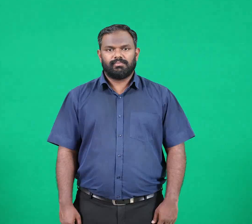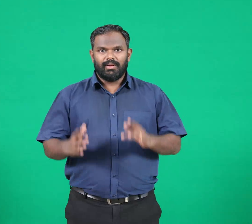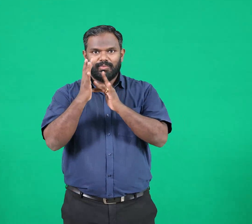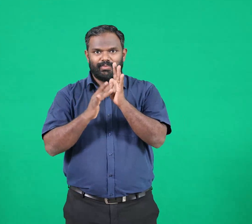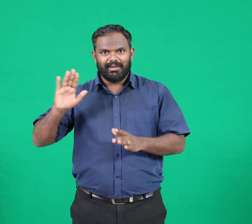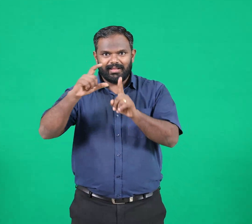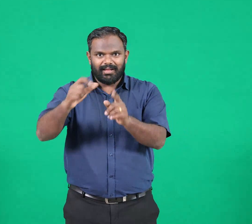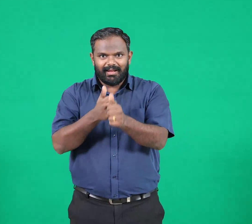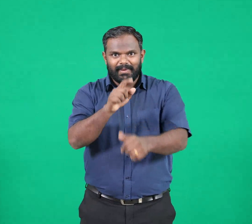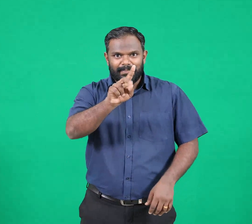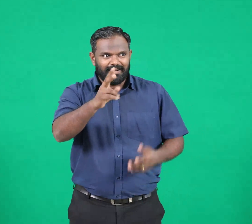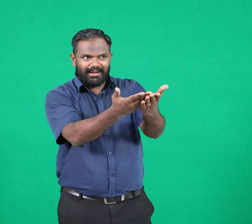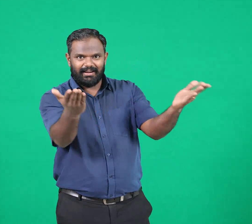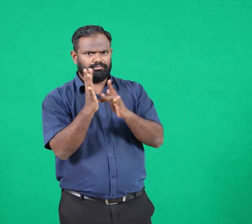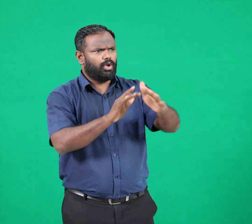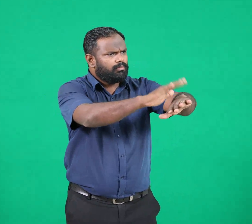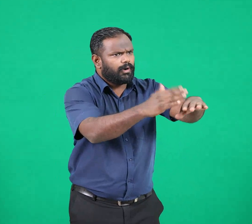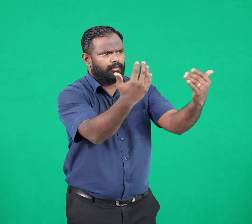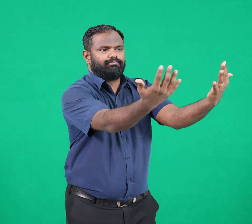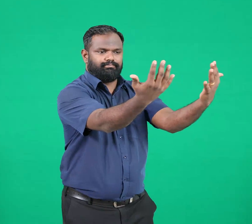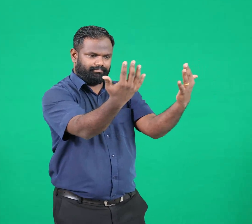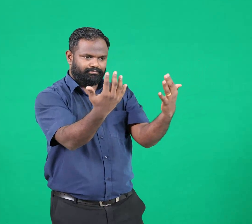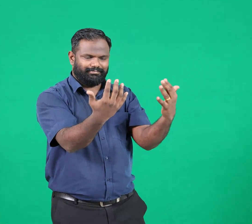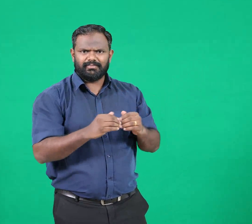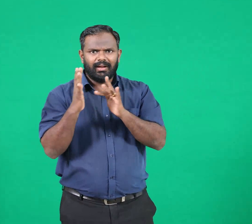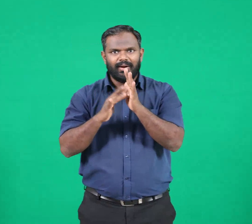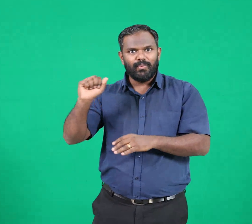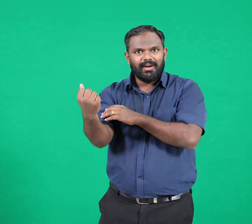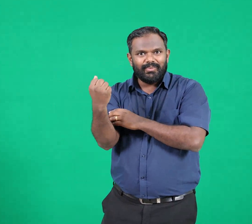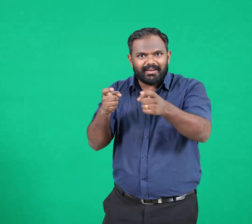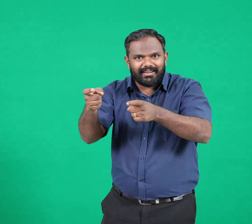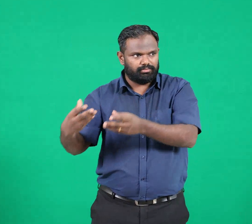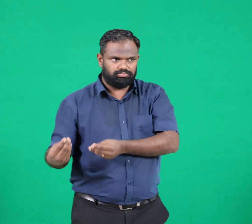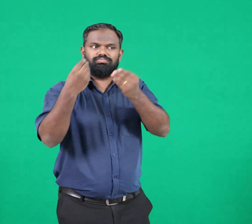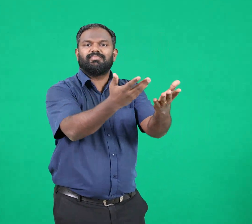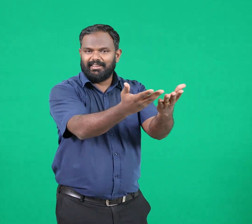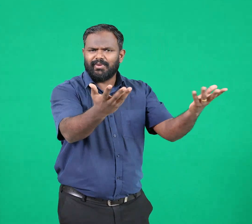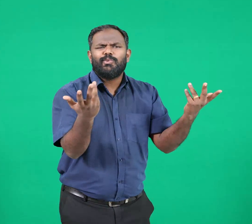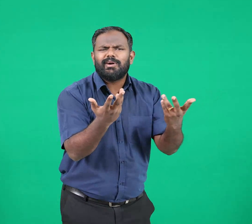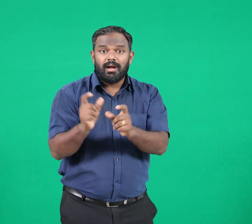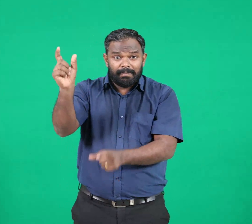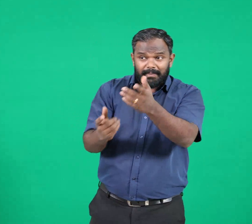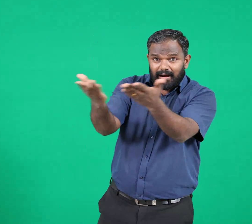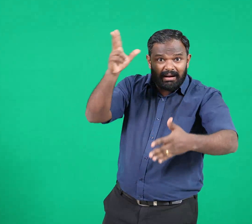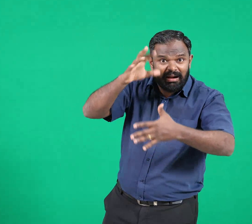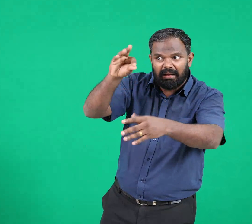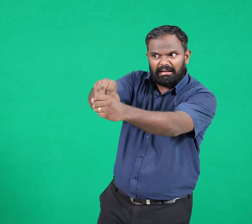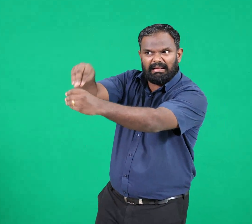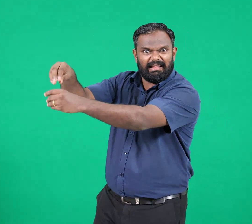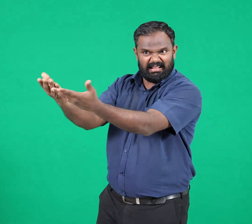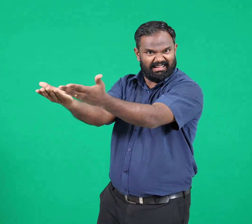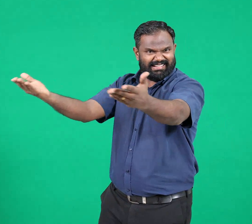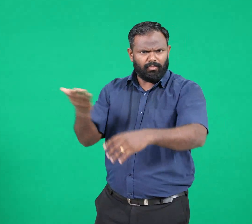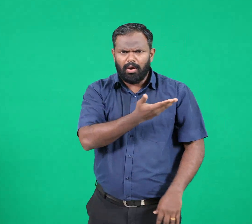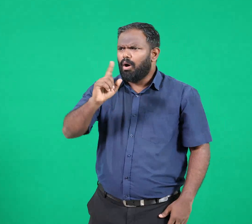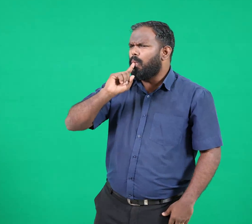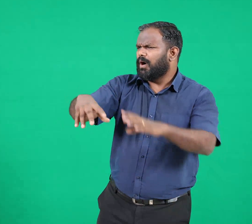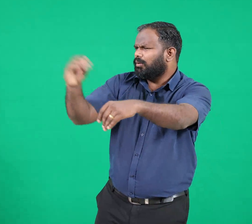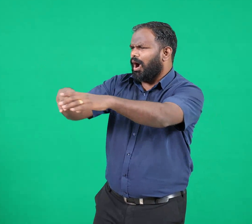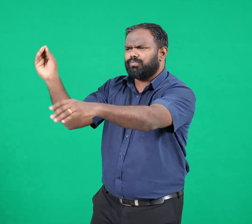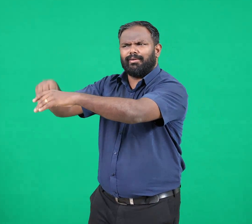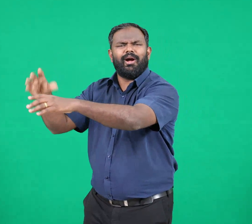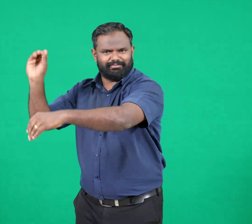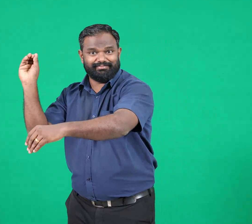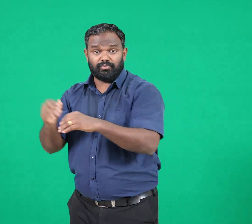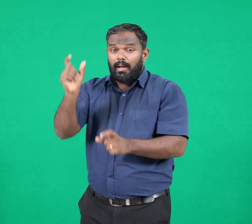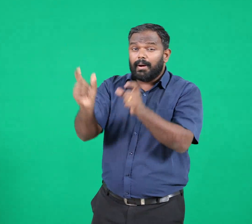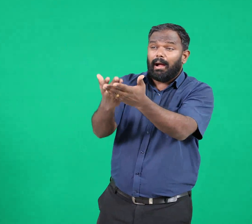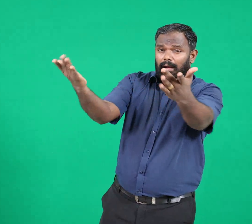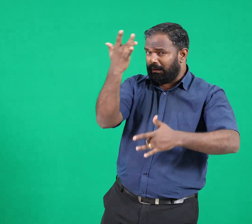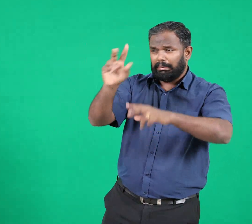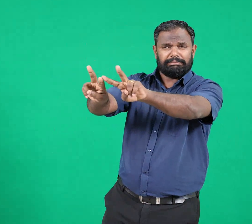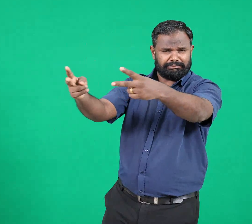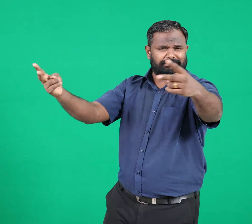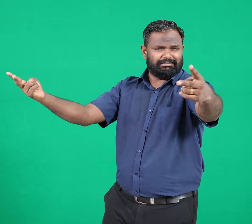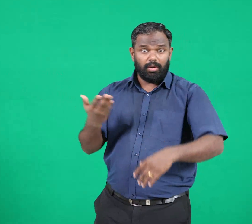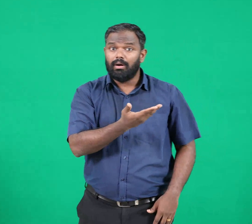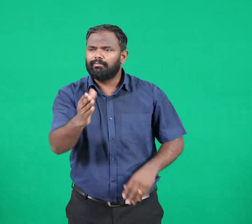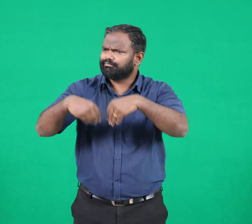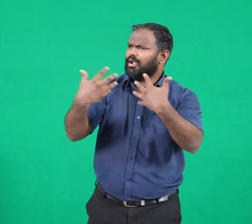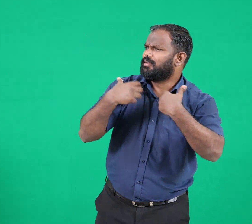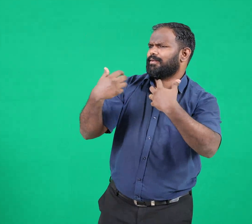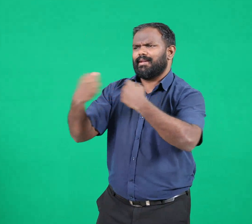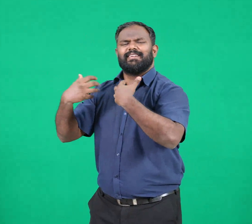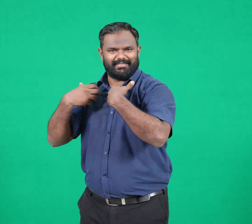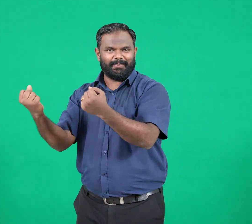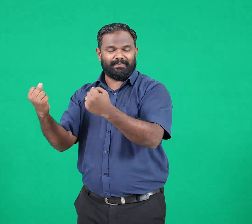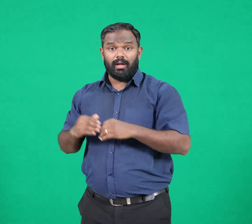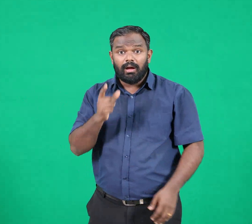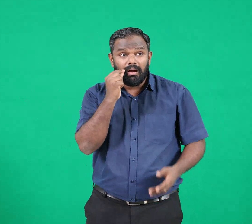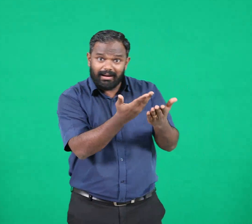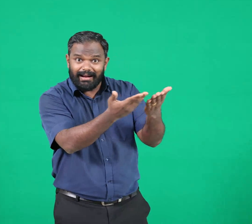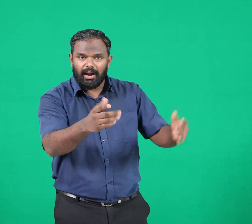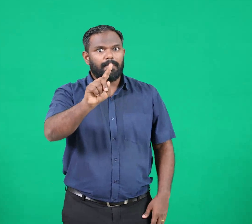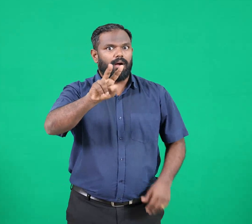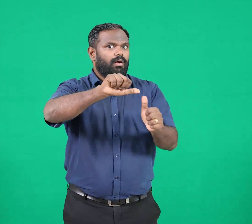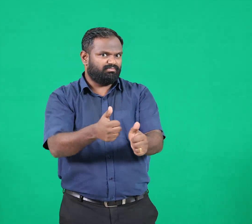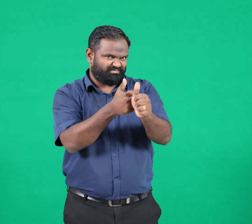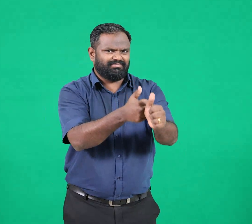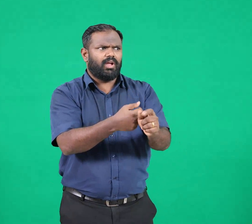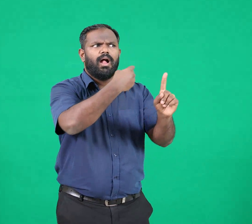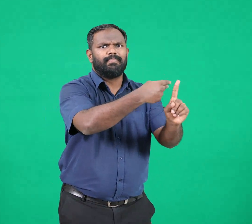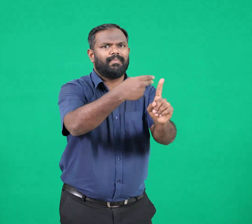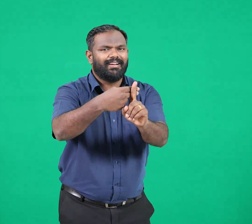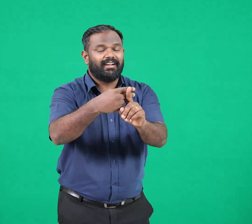And calling His twelve disciples to Him, Jesus gave them authority over unclean spirits, so that they could drive them out and heal every disease and sickness.